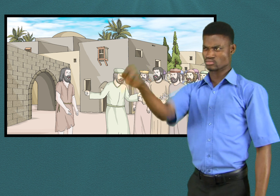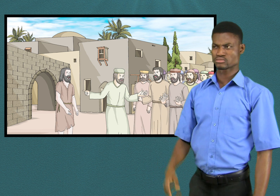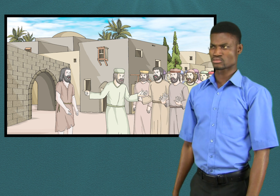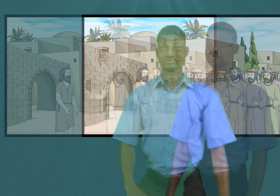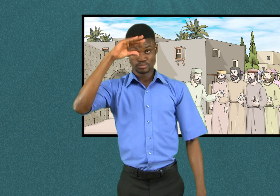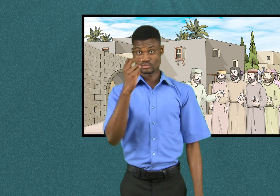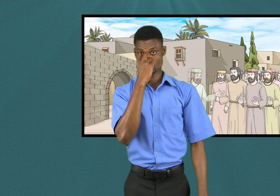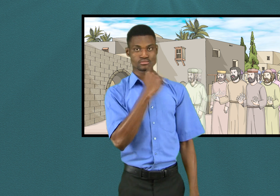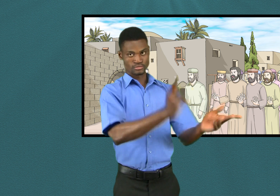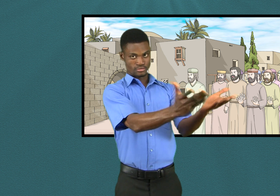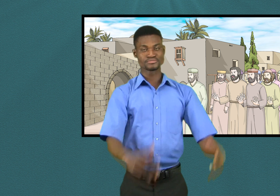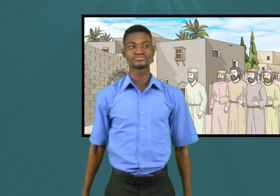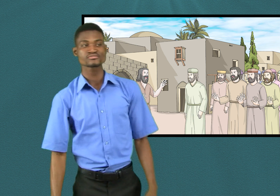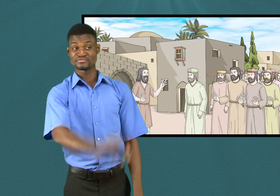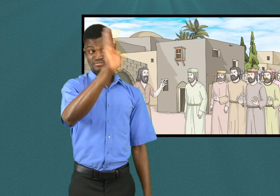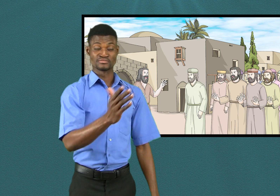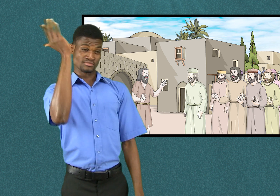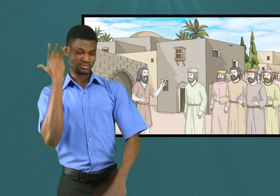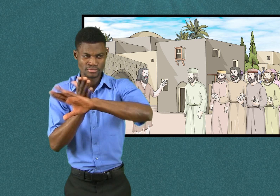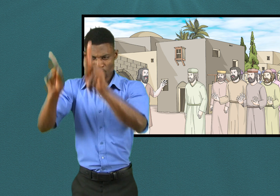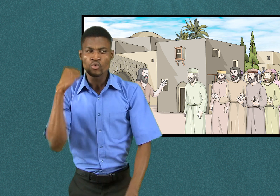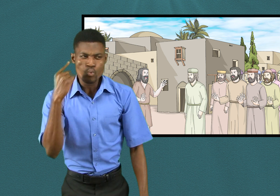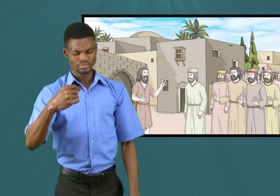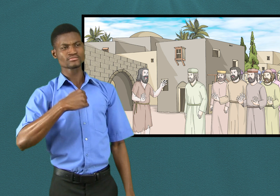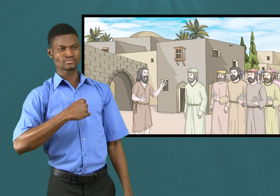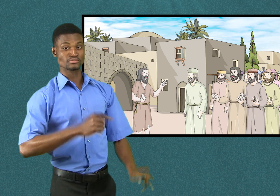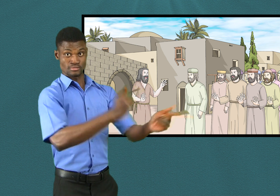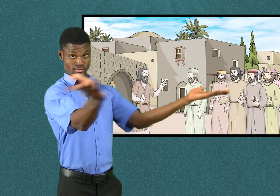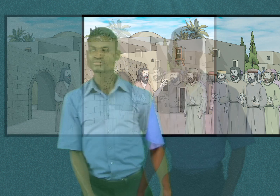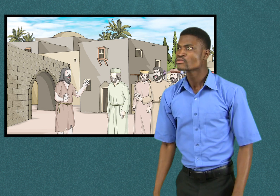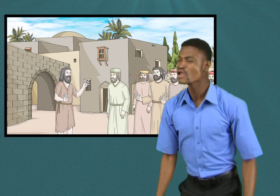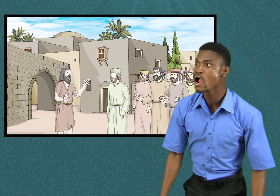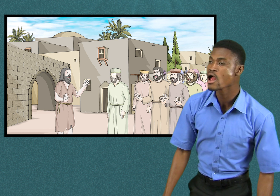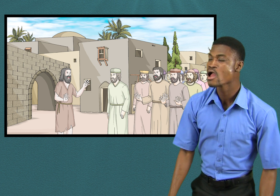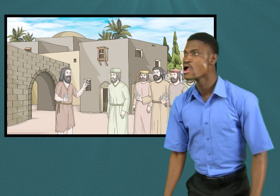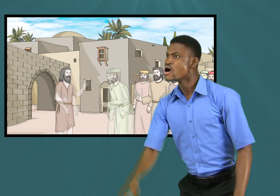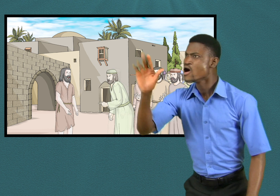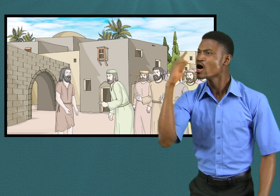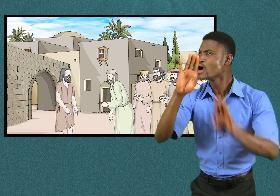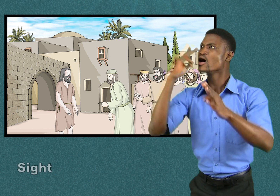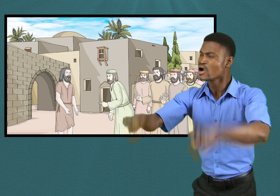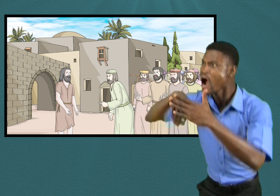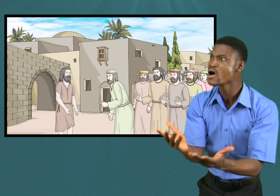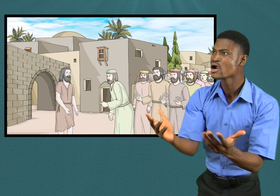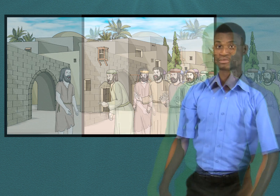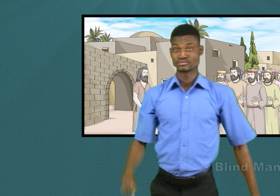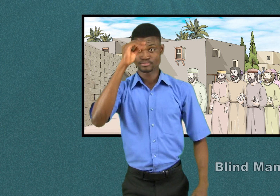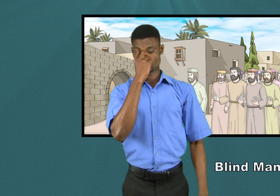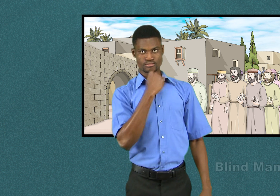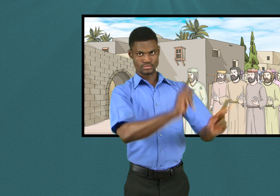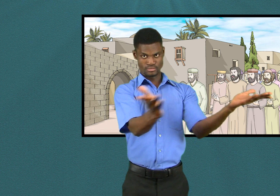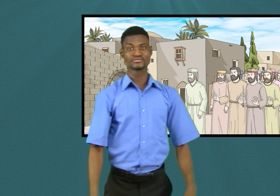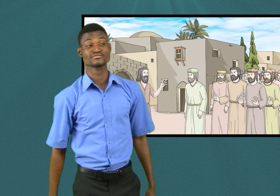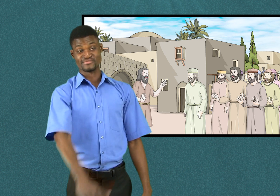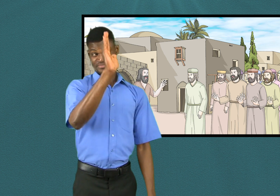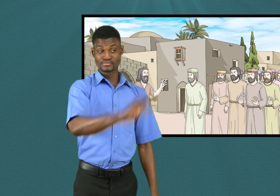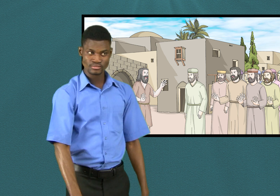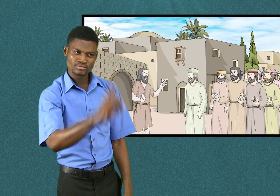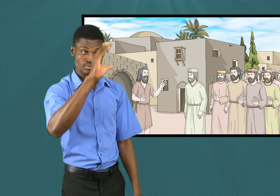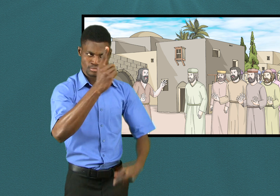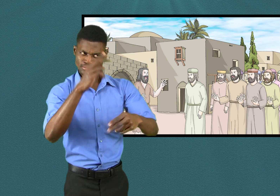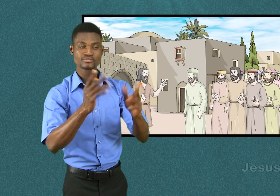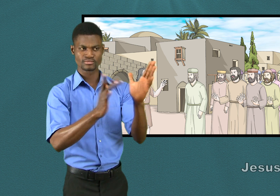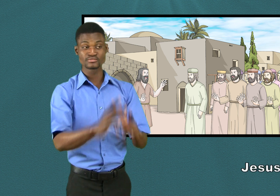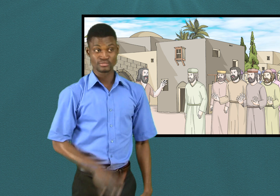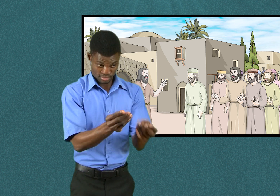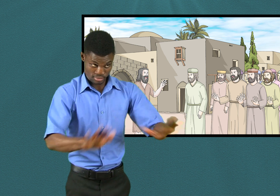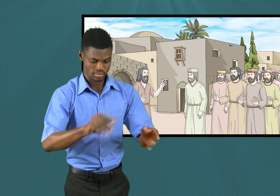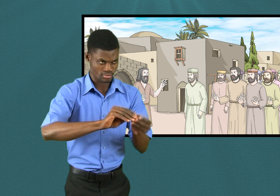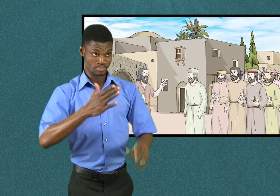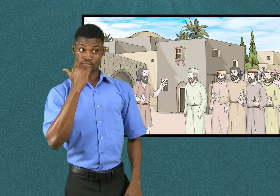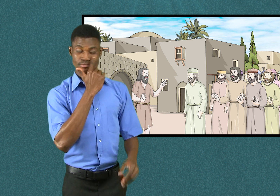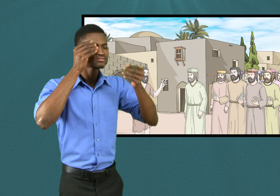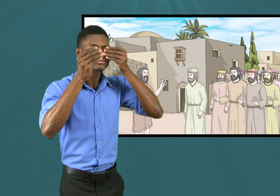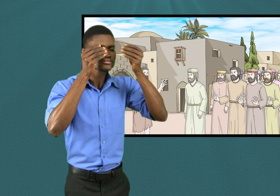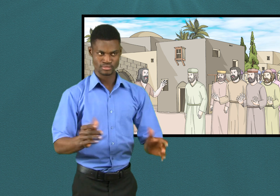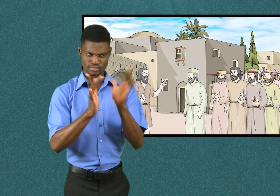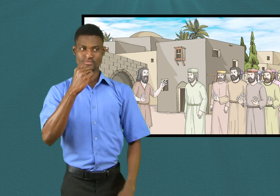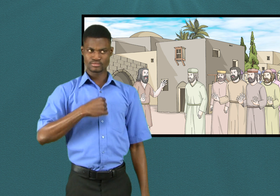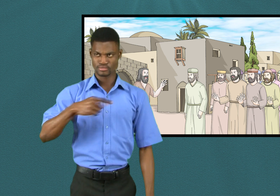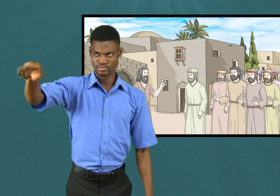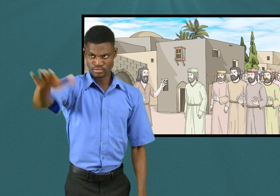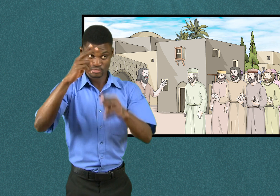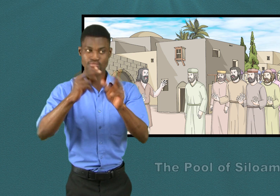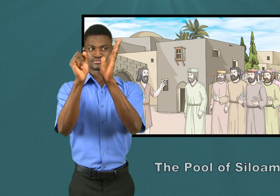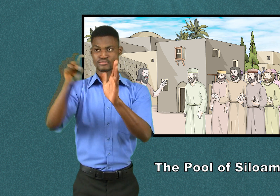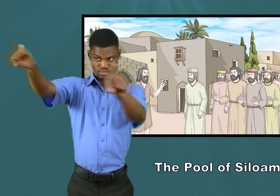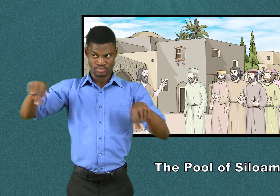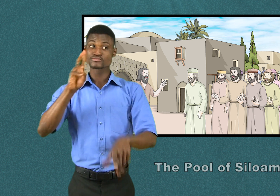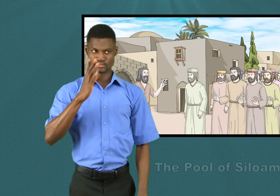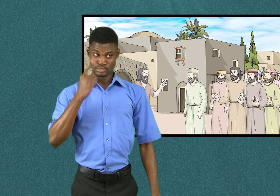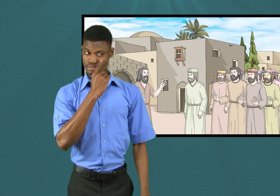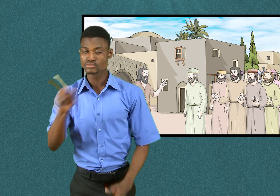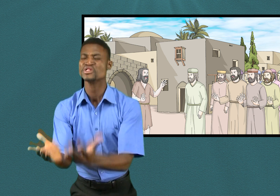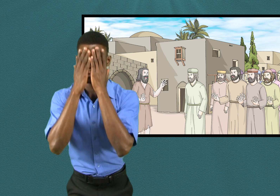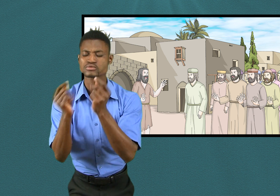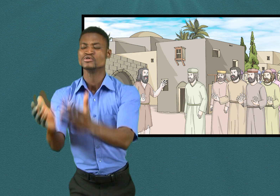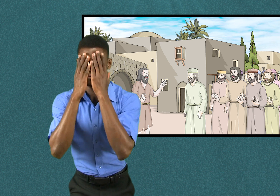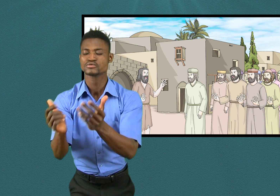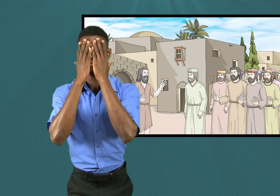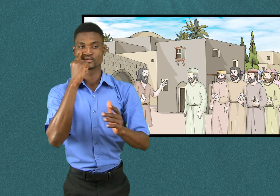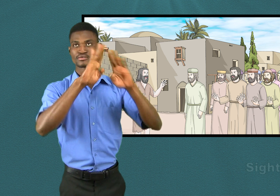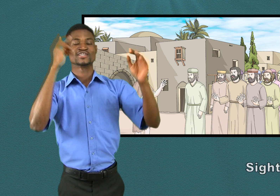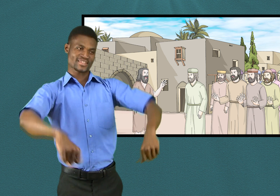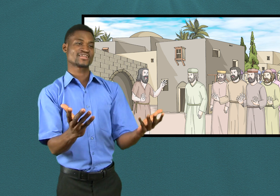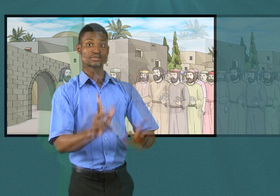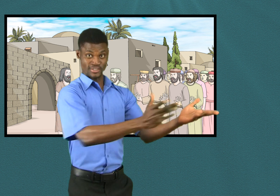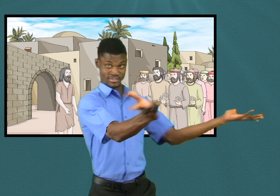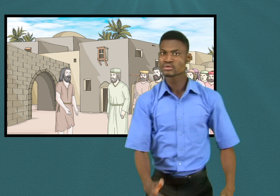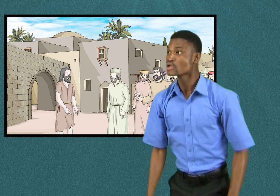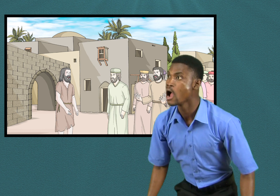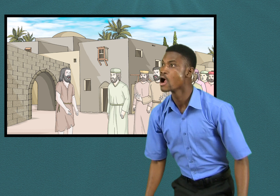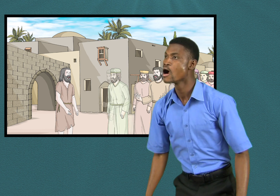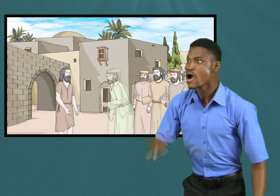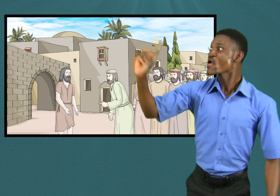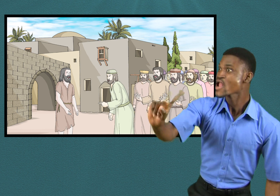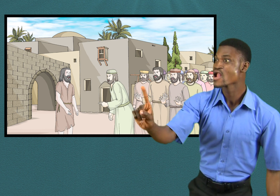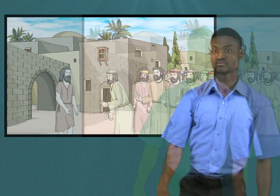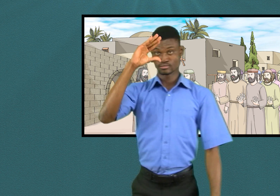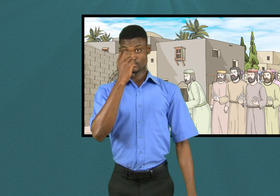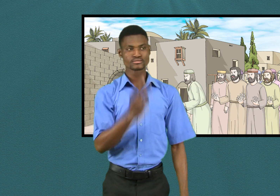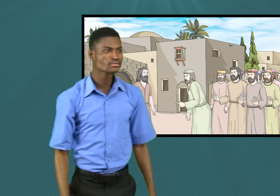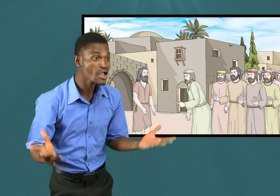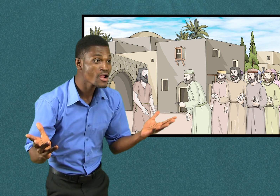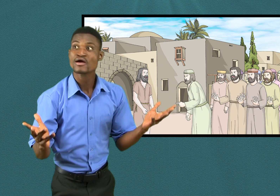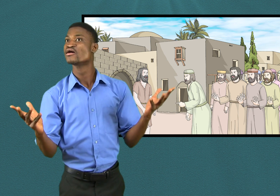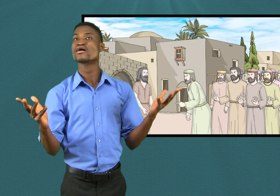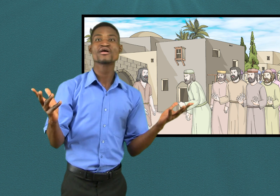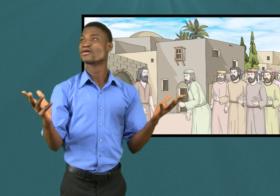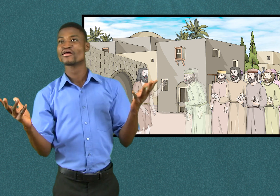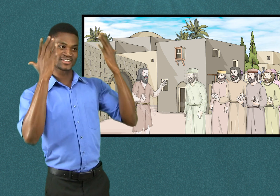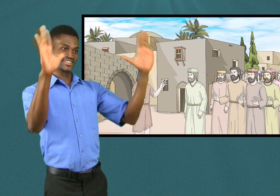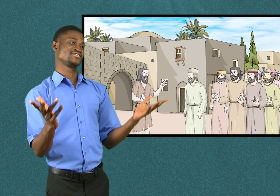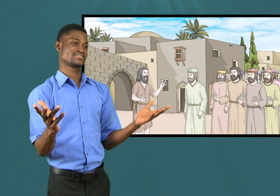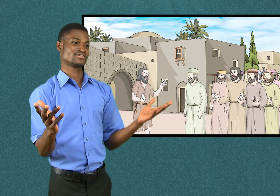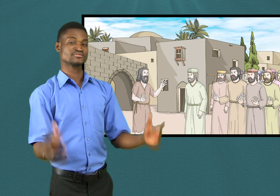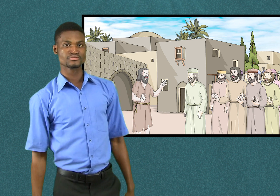But the man kept saying, “I am the one.” “How then were your eyes opened?” they asked. He answered, “The man they call Jesus made some mud and anointed my eyes, and He told me to go to Siloam and wash.